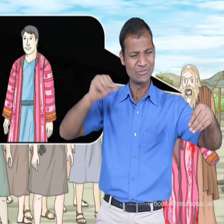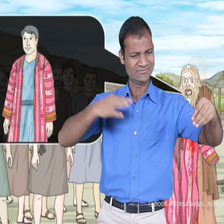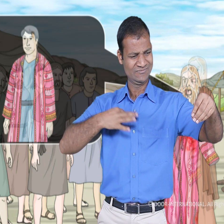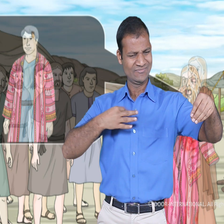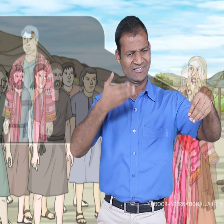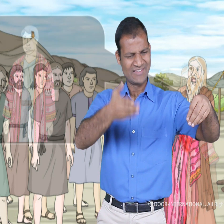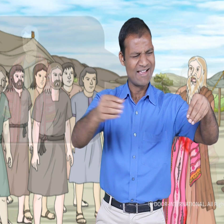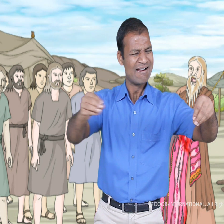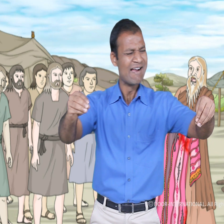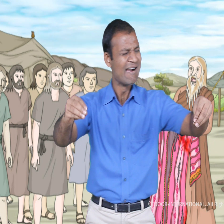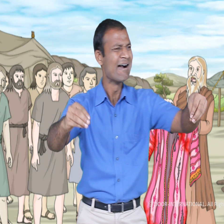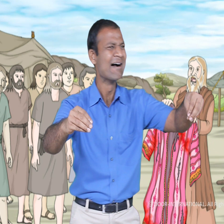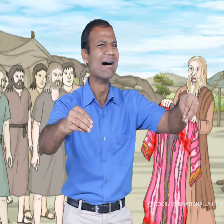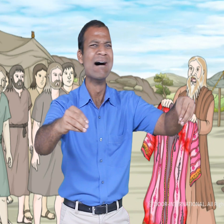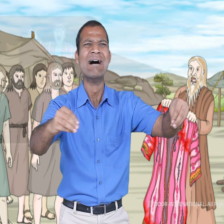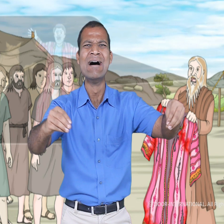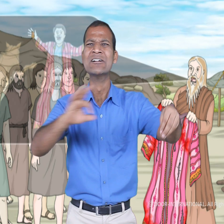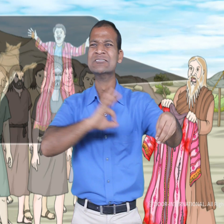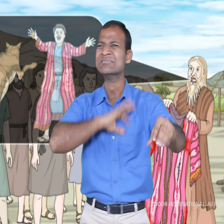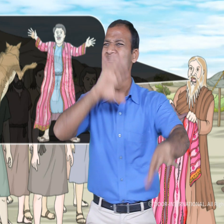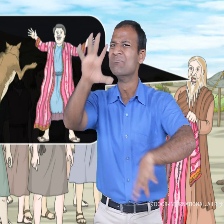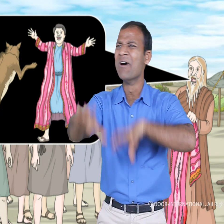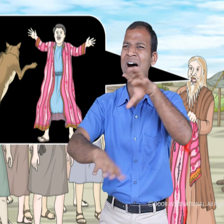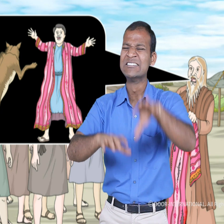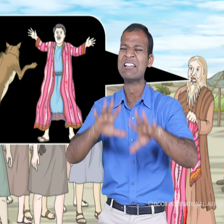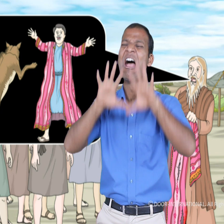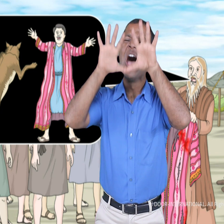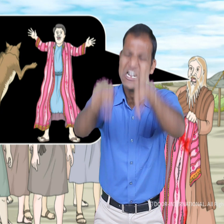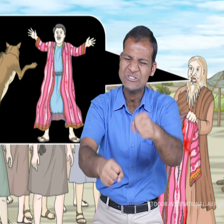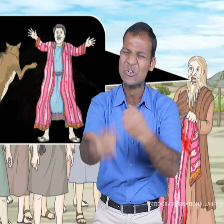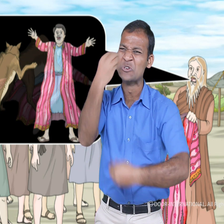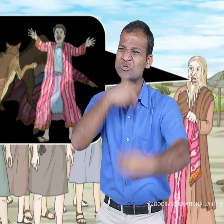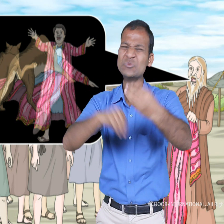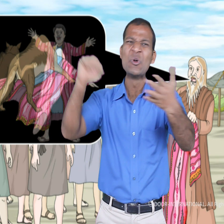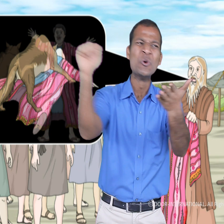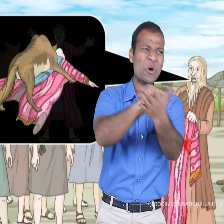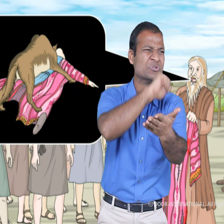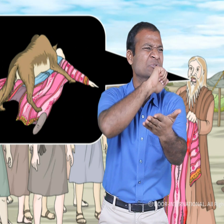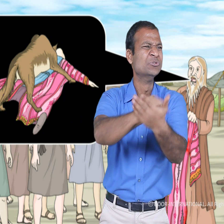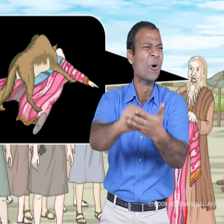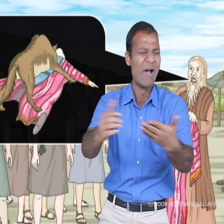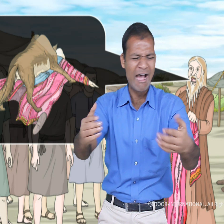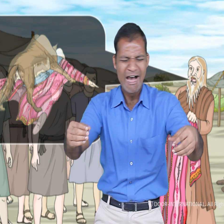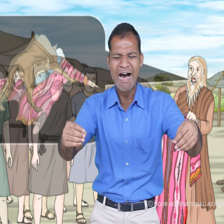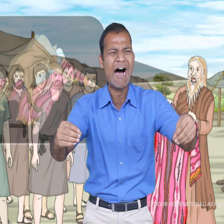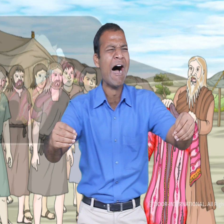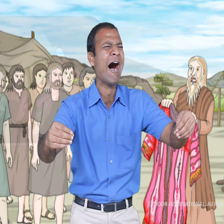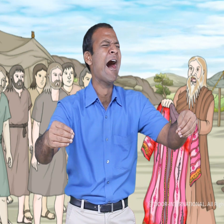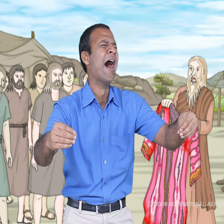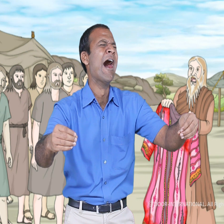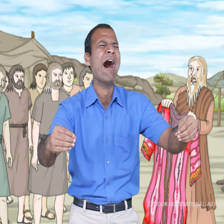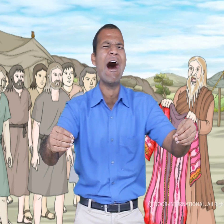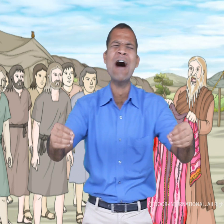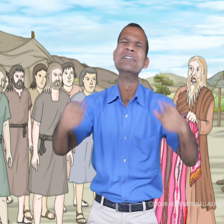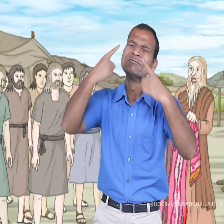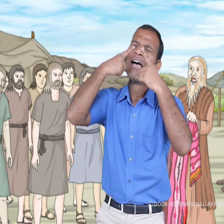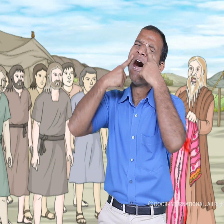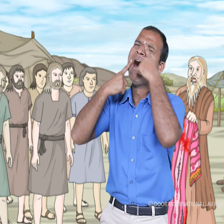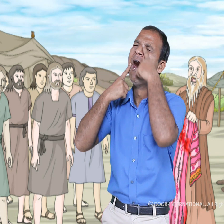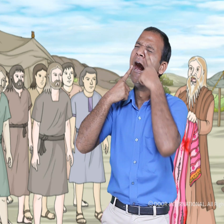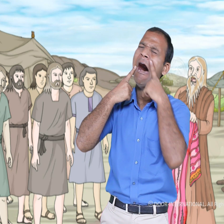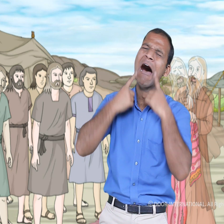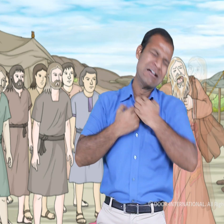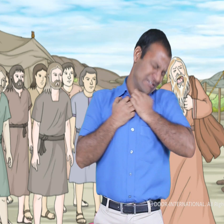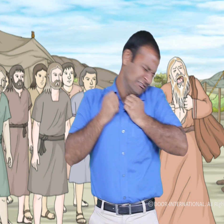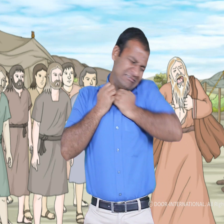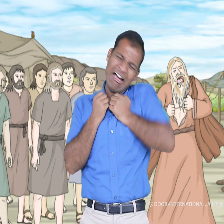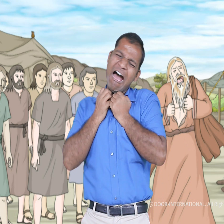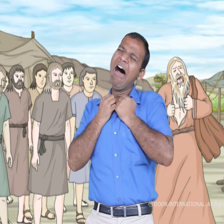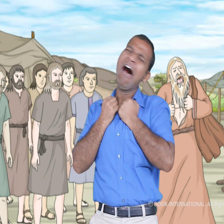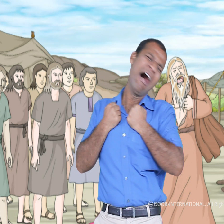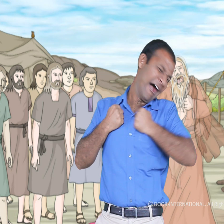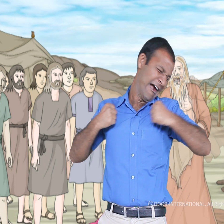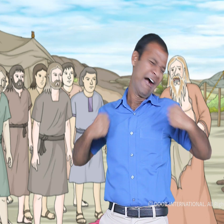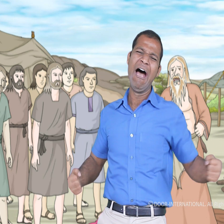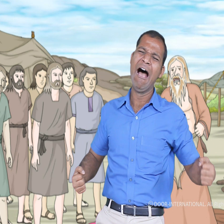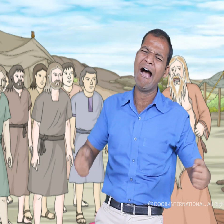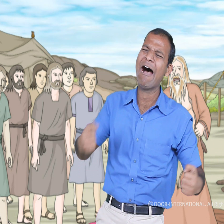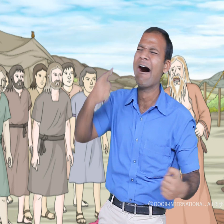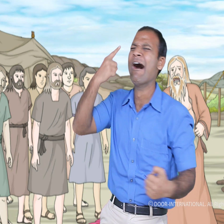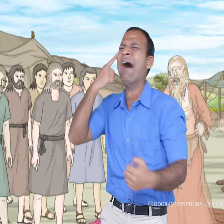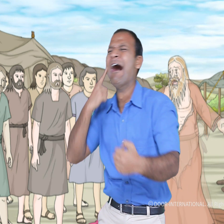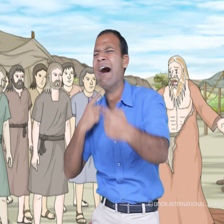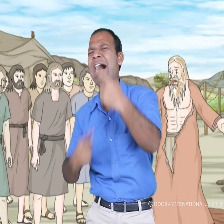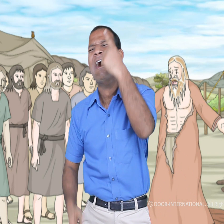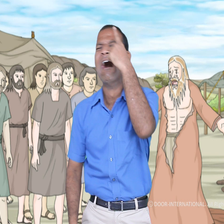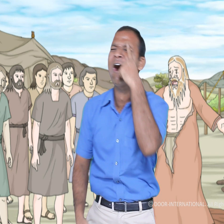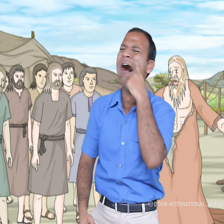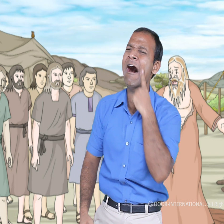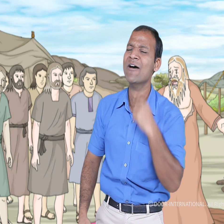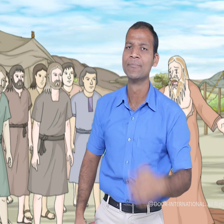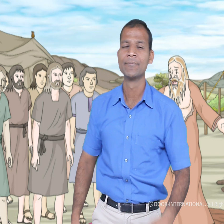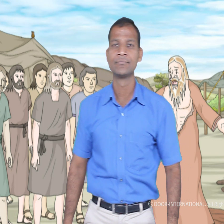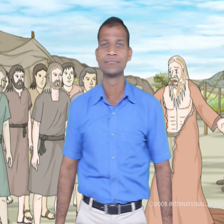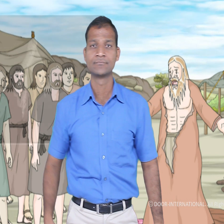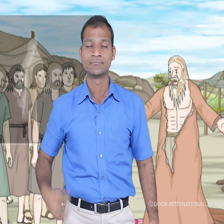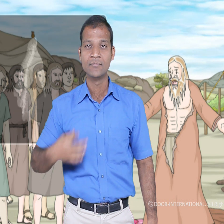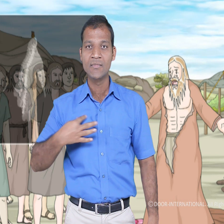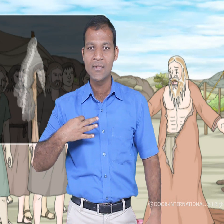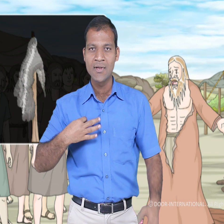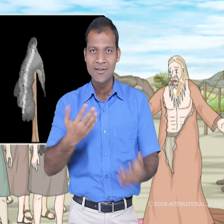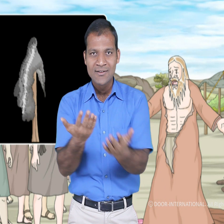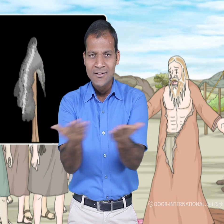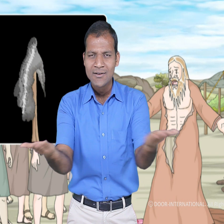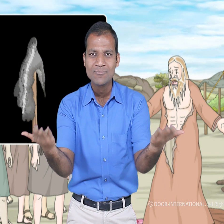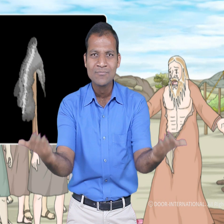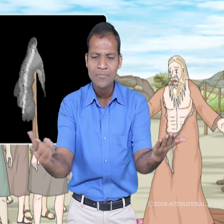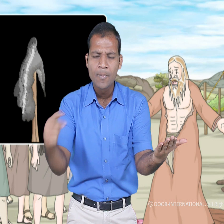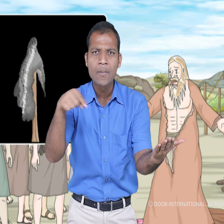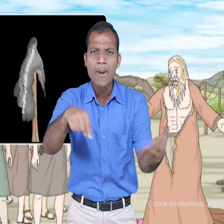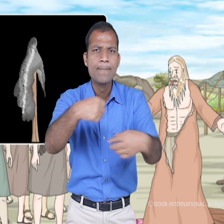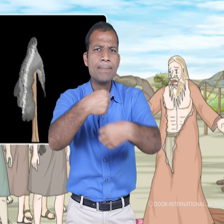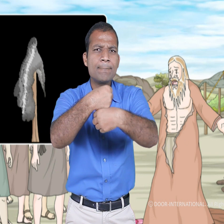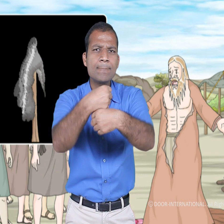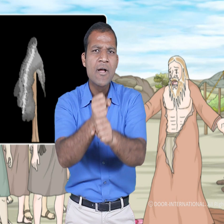A vicious animal has devoured him. Joseph has surely been torn to pieces!”